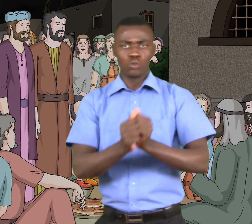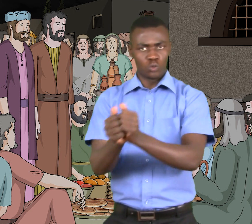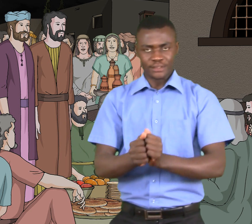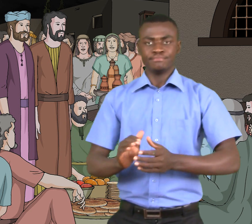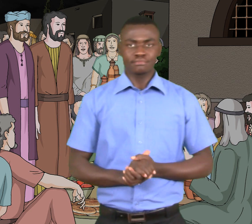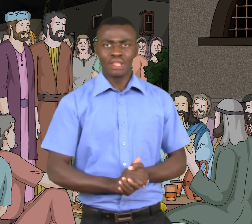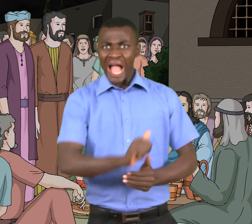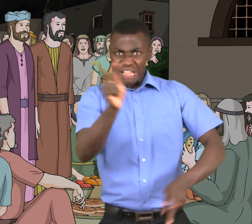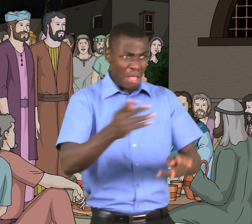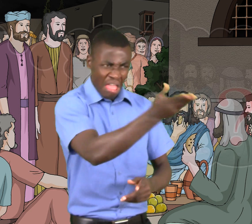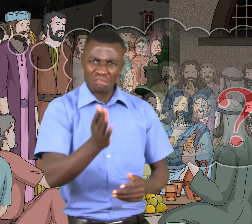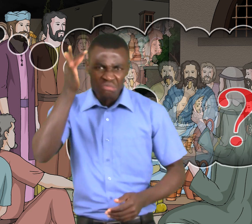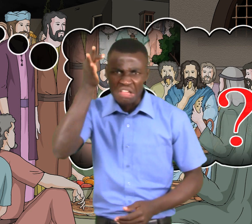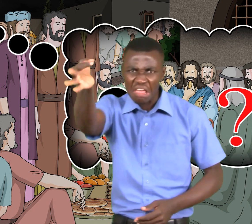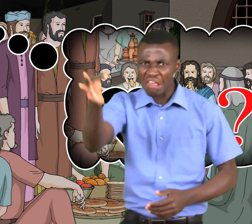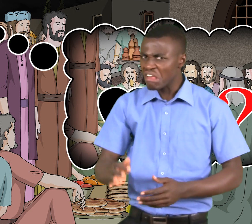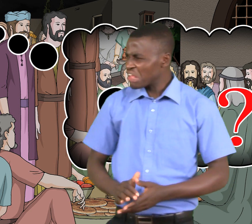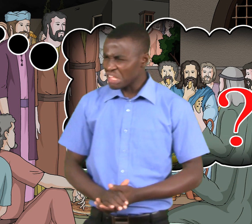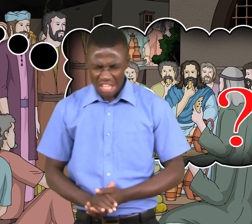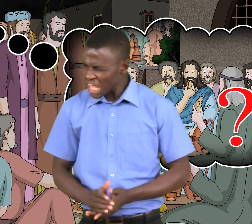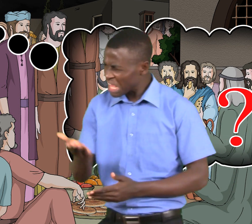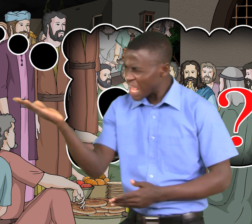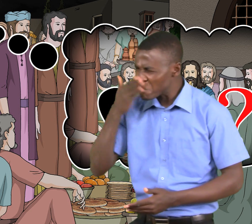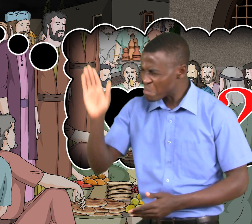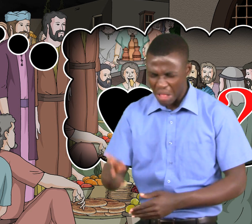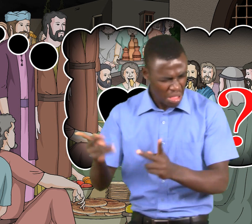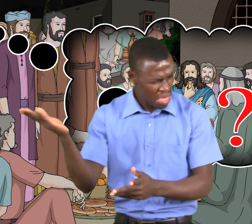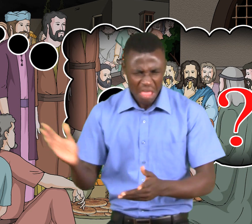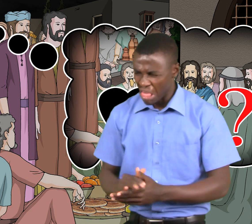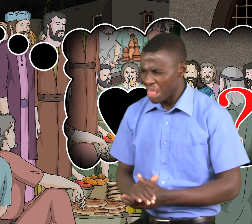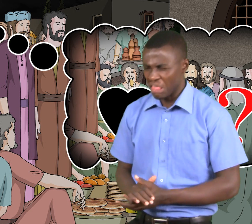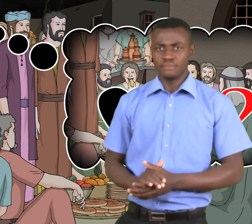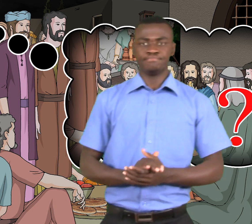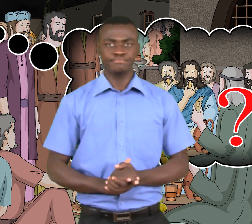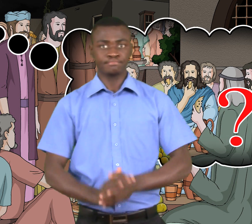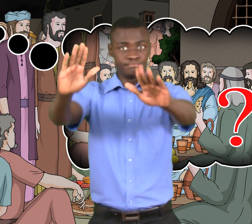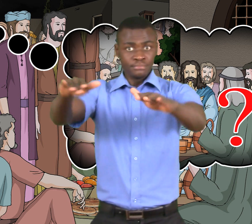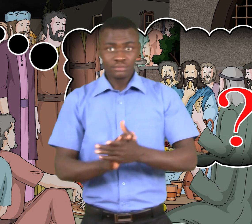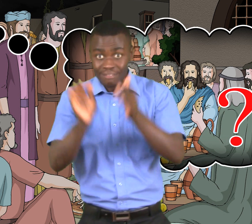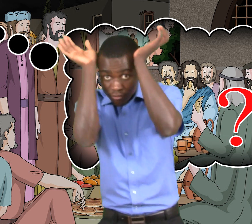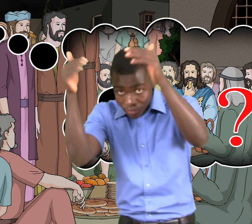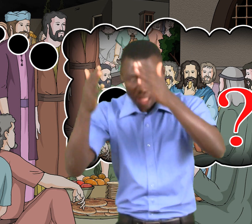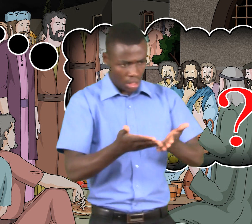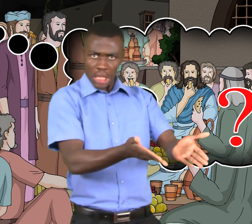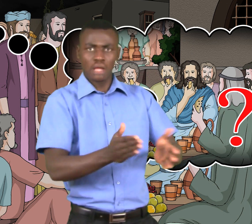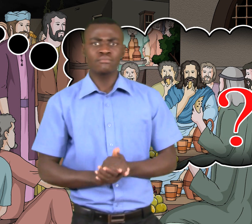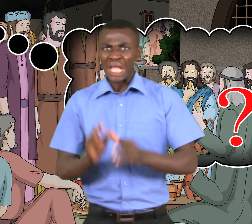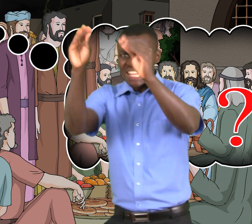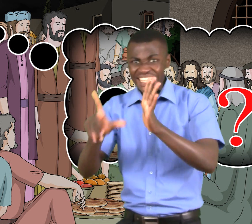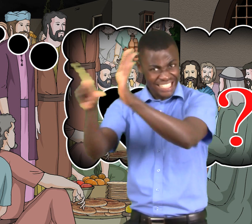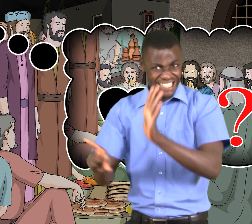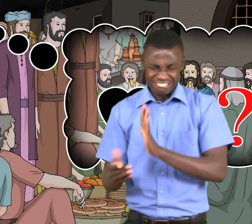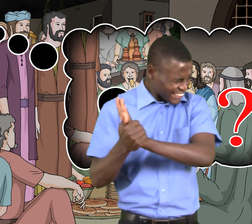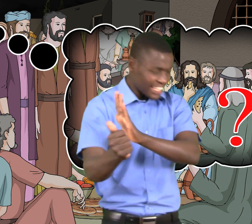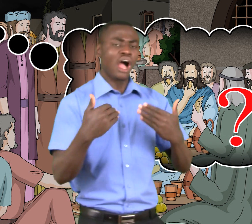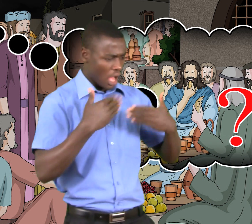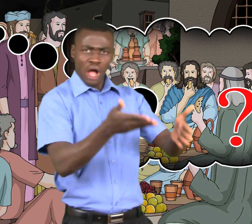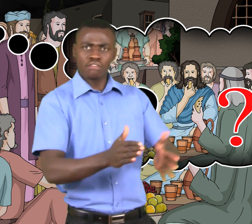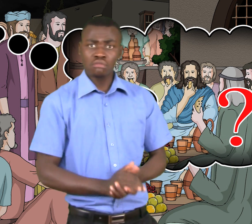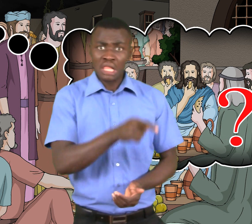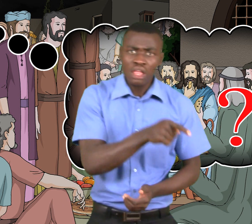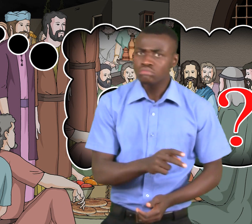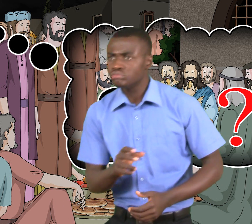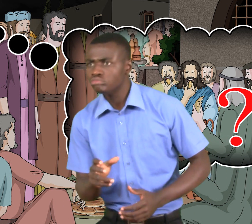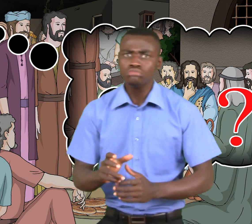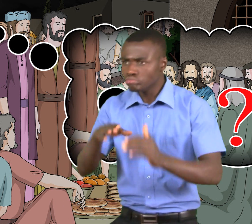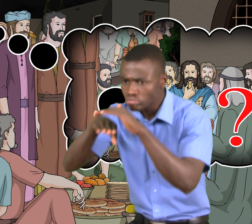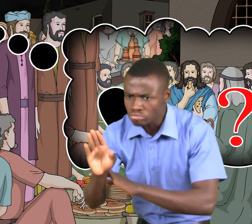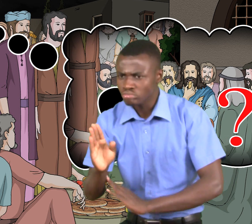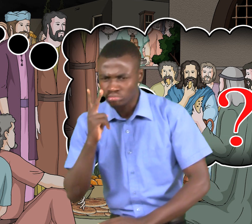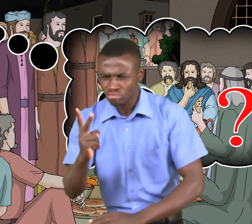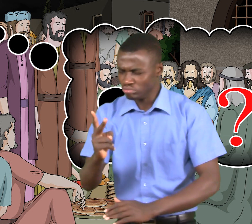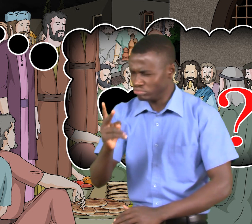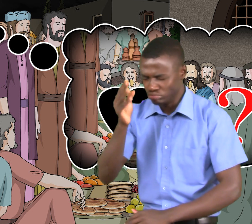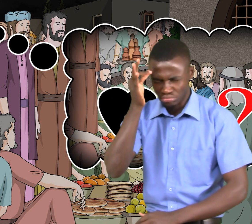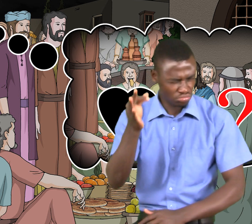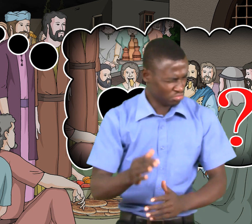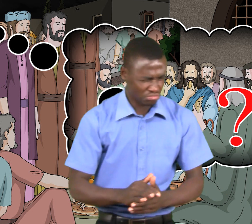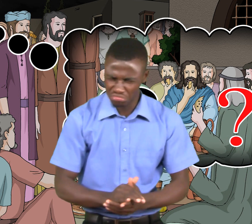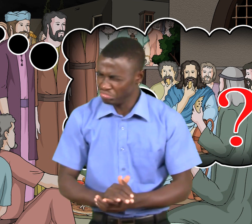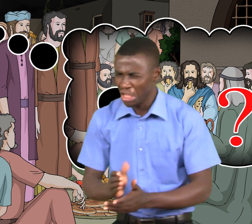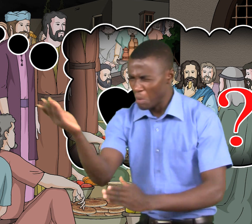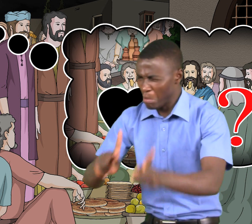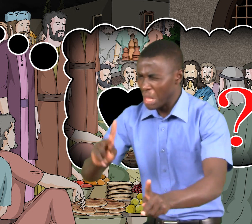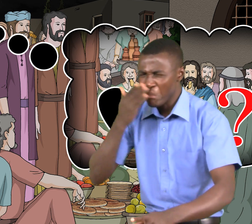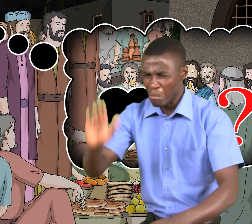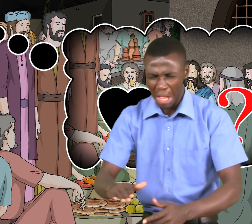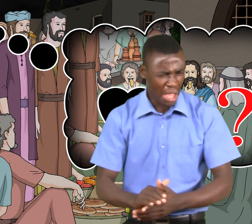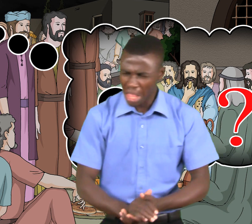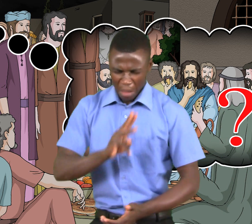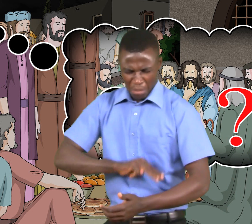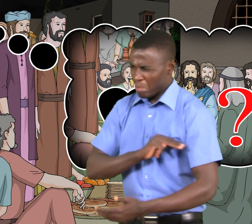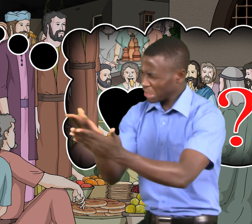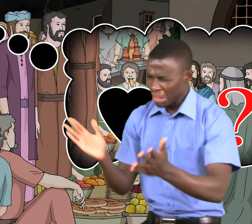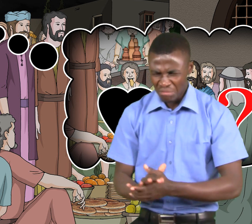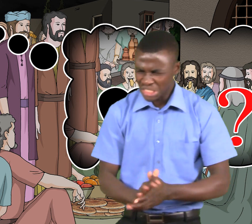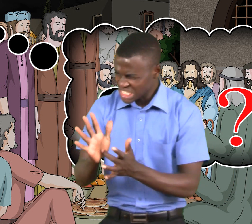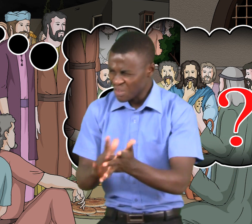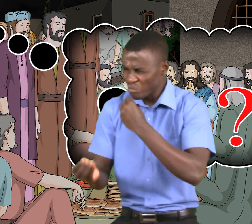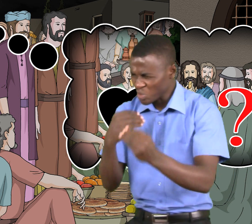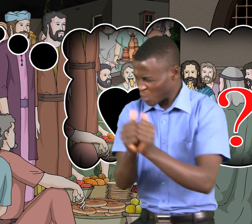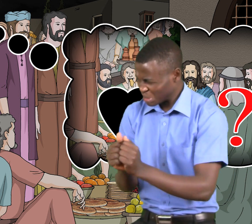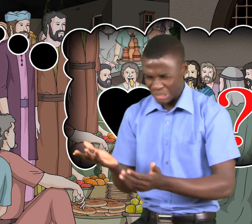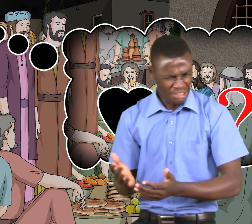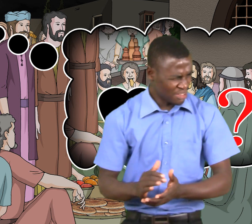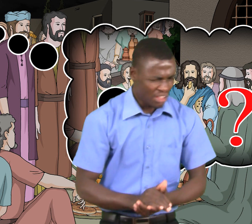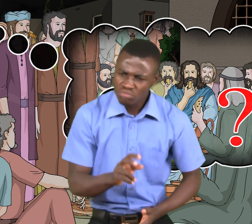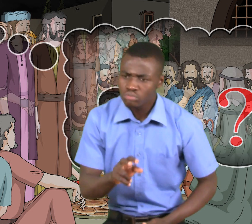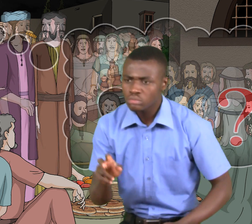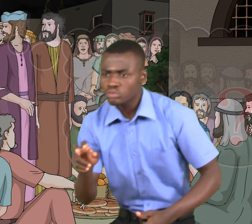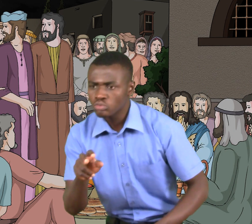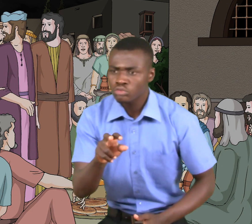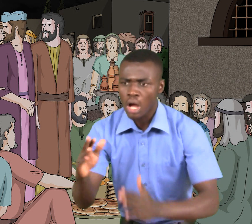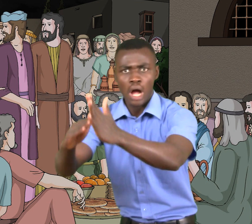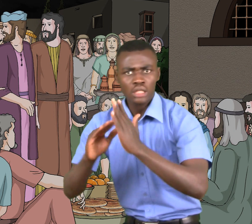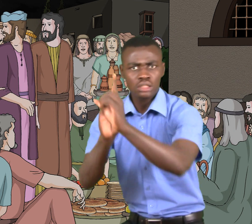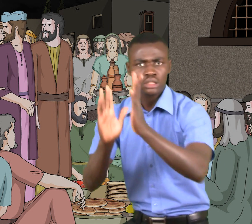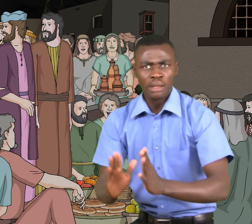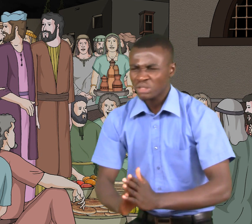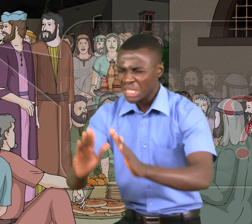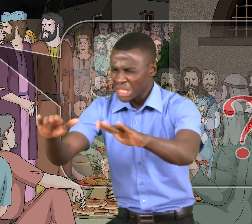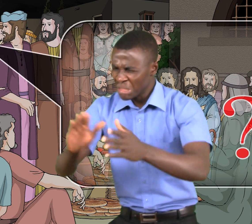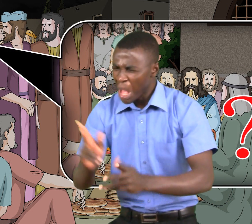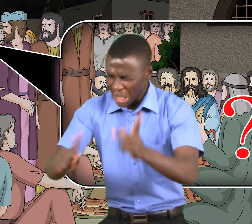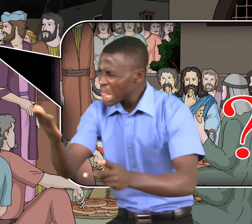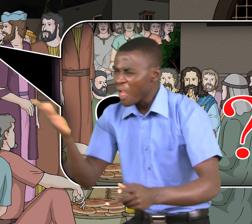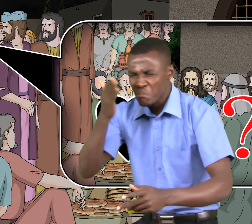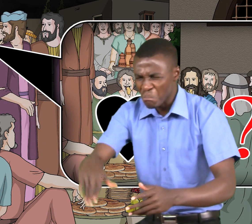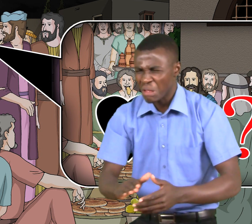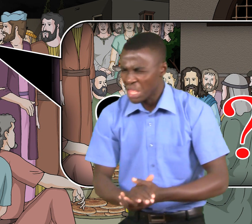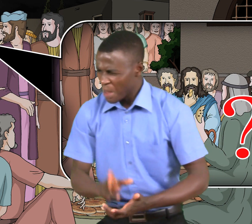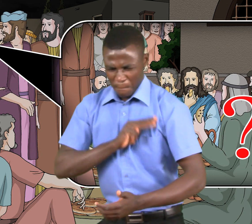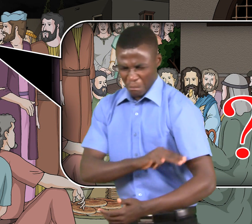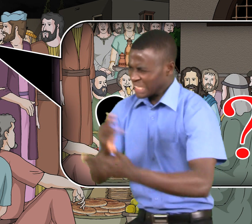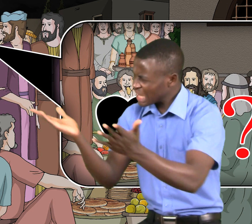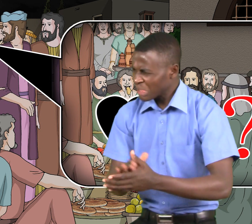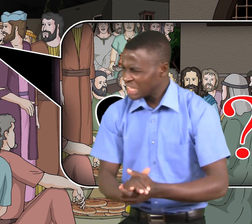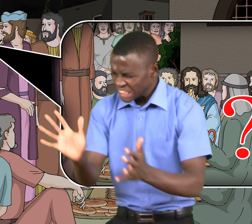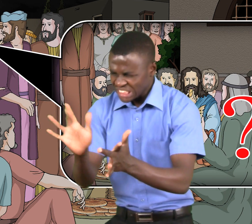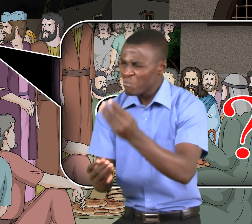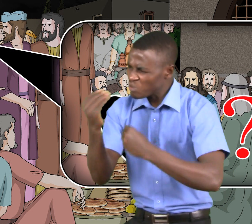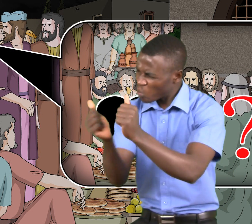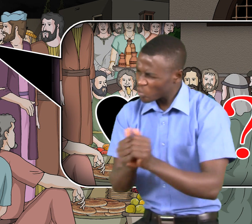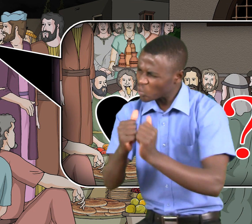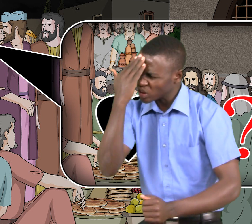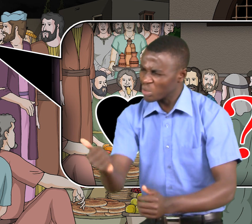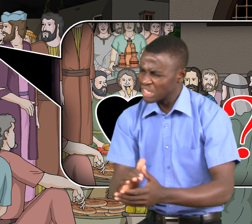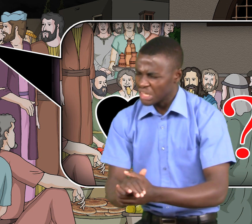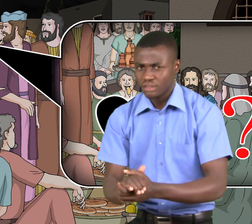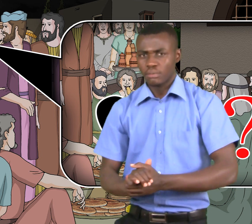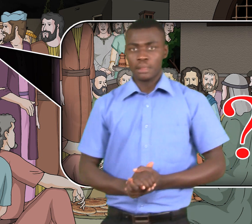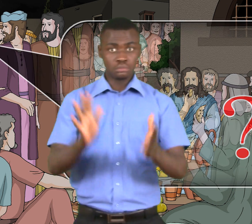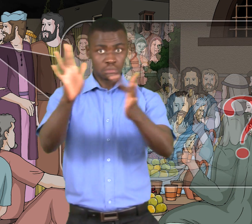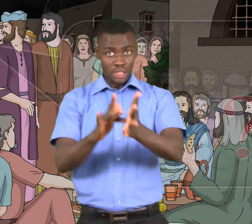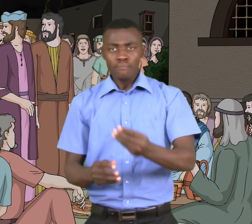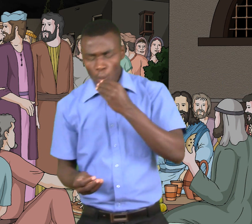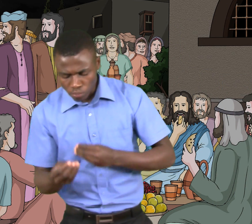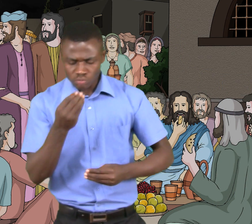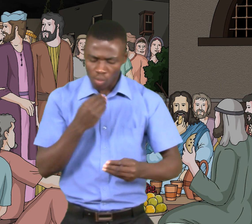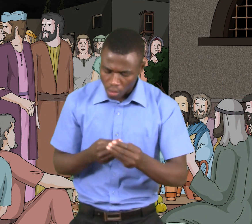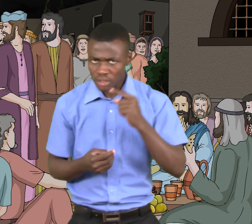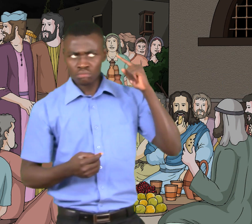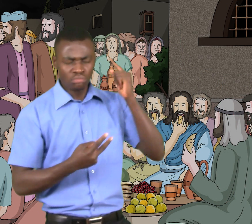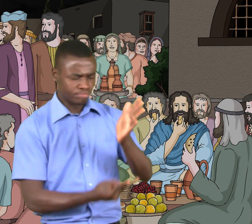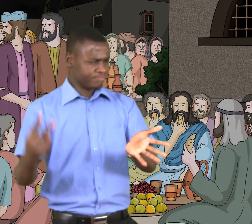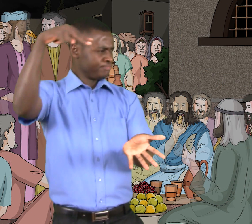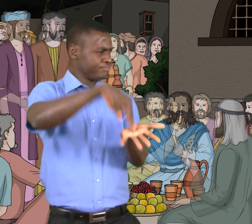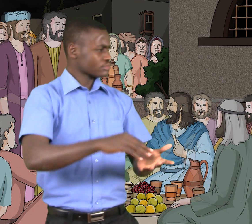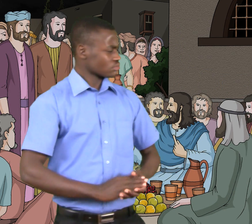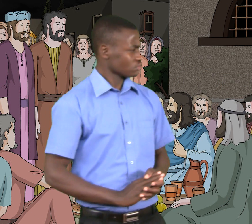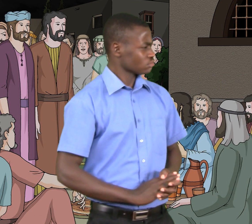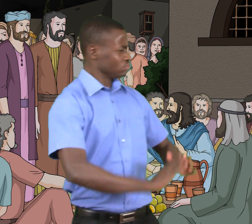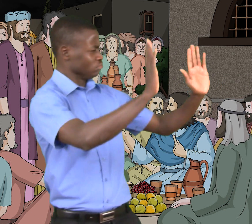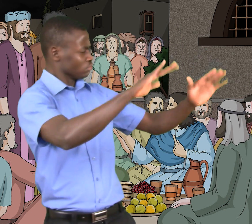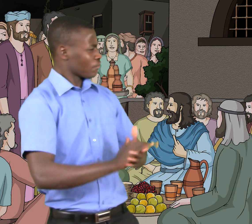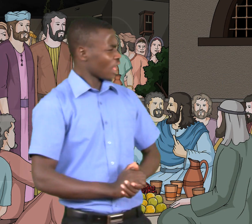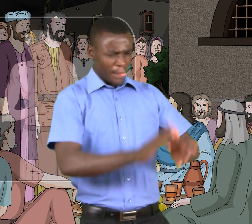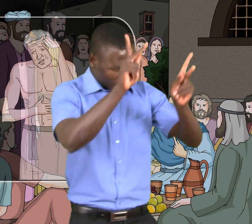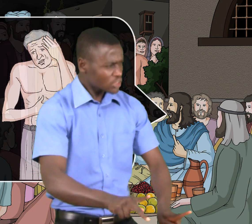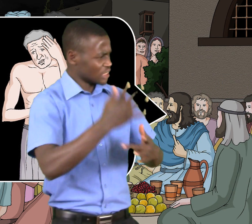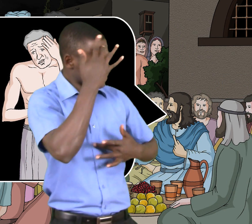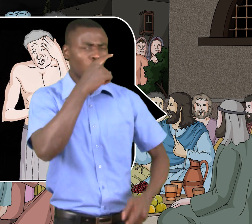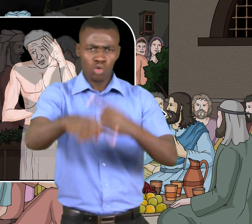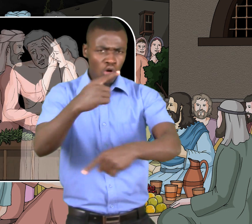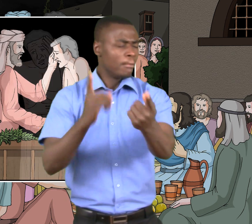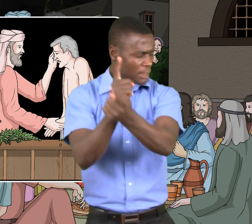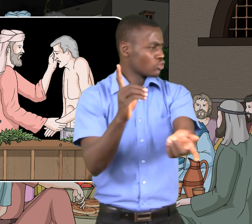When the scribes who were Pharisees saw Jesus eating with these people, they asked His disciples, “Why does He eat with tax collectors and sinners?”